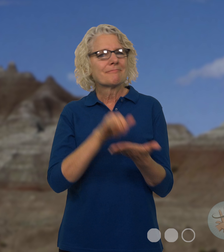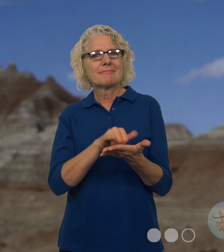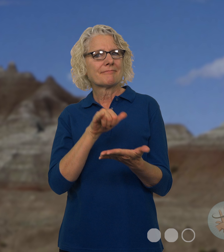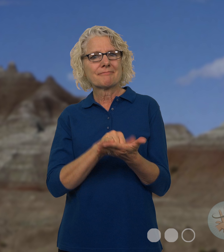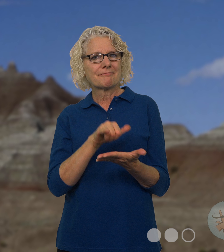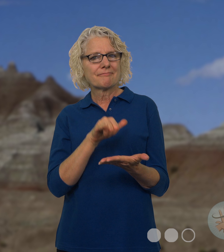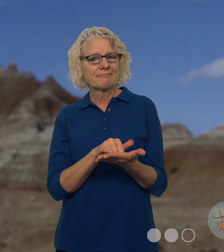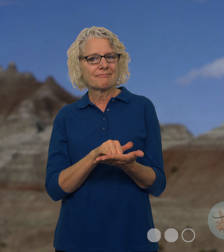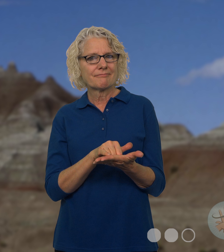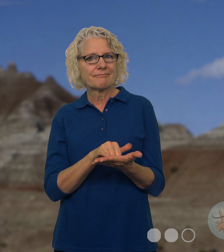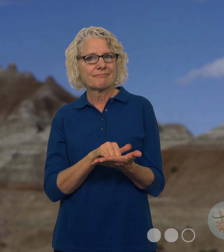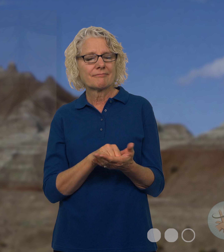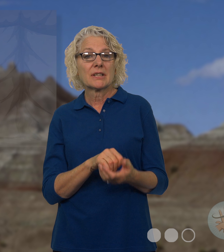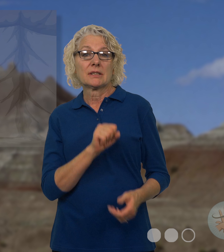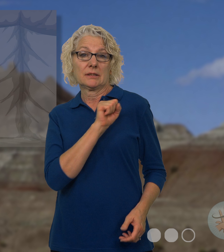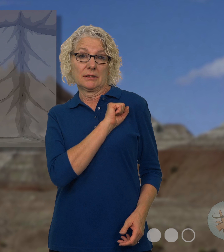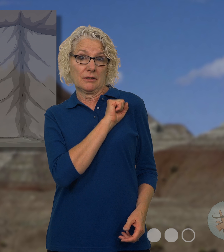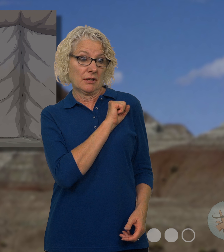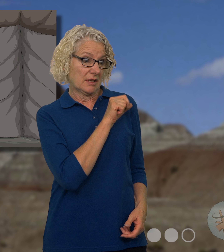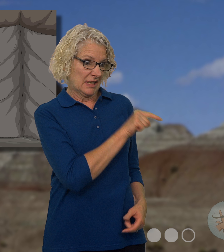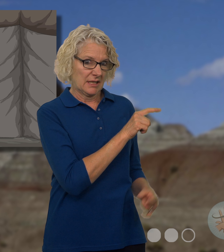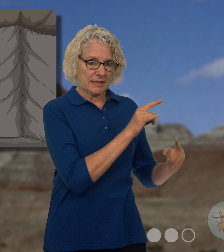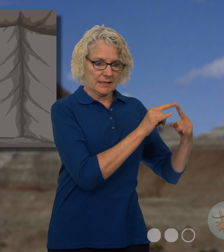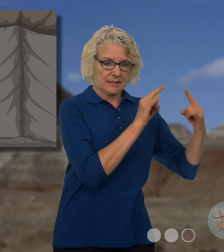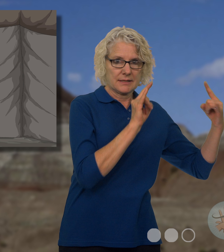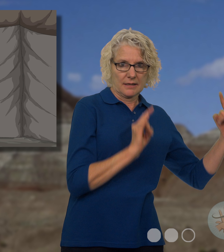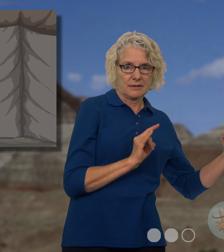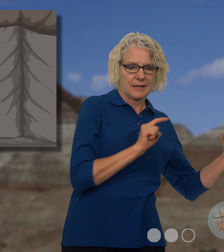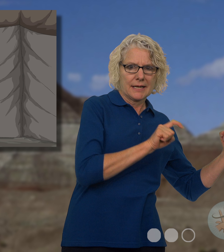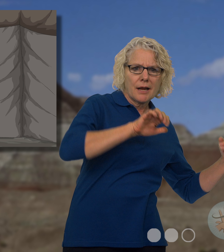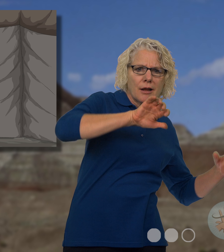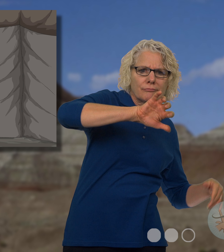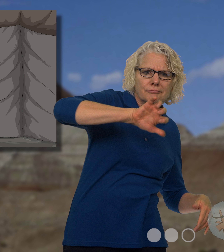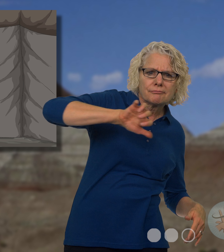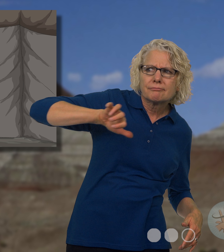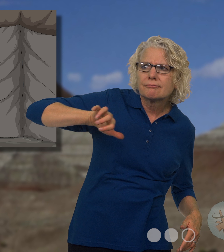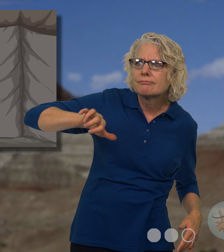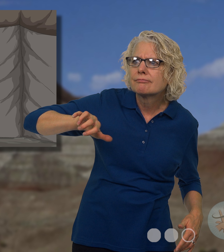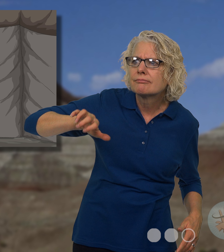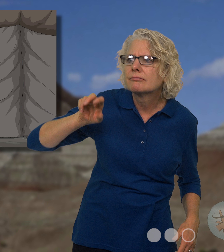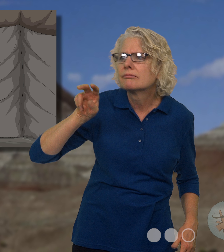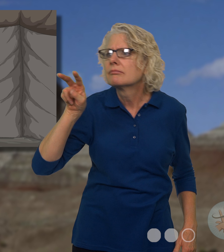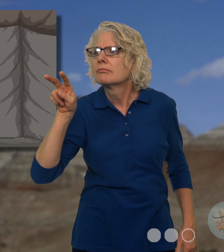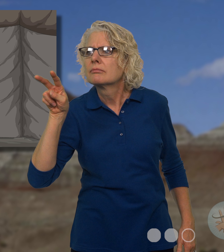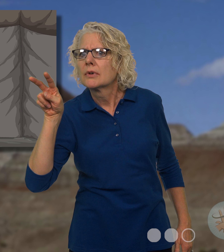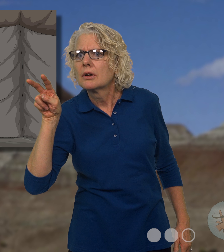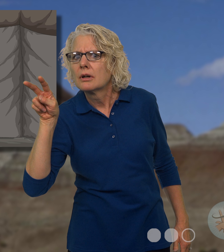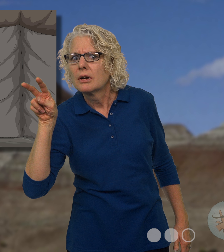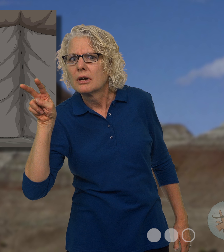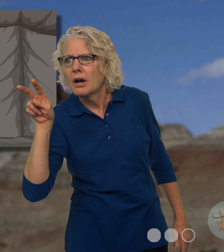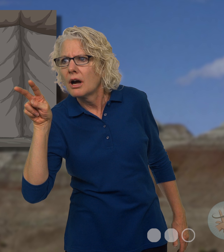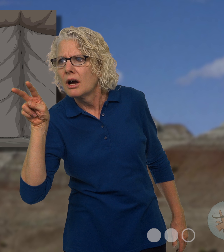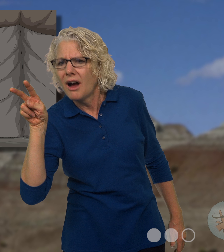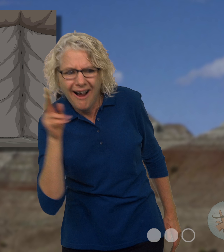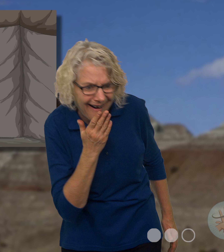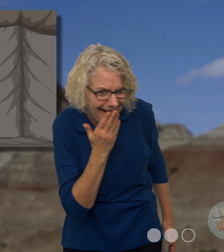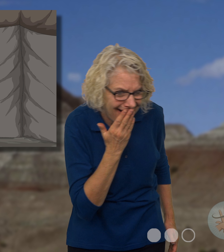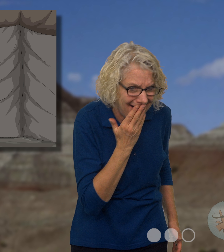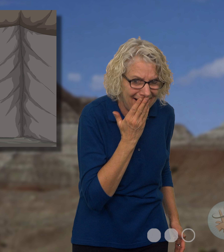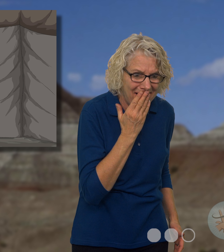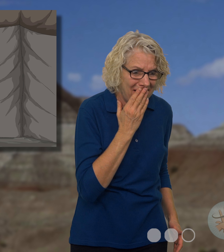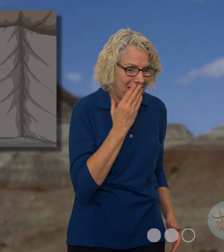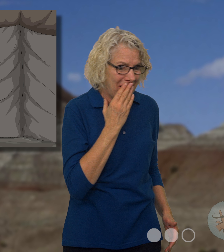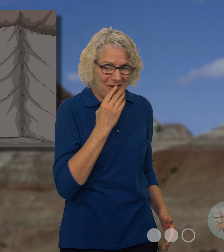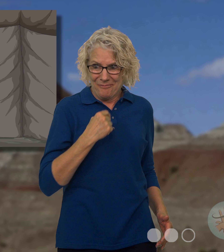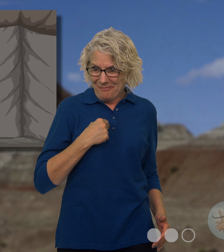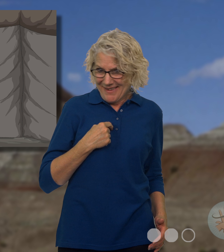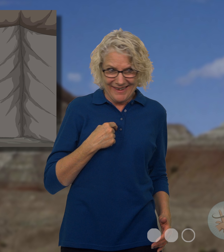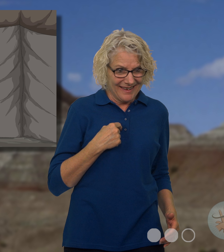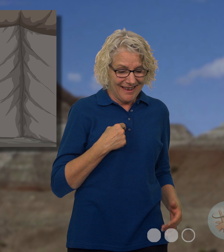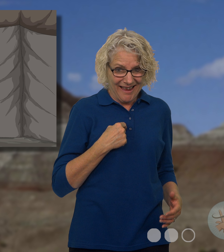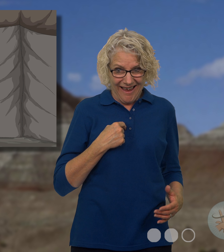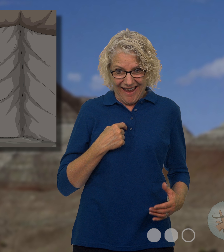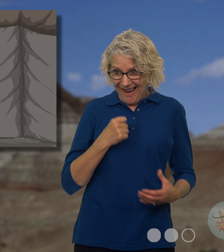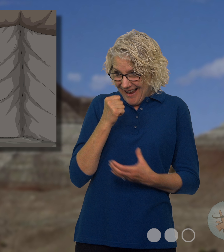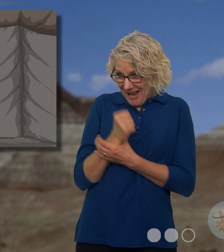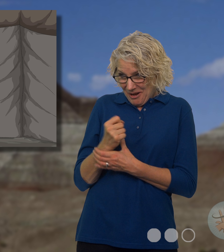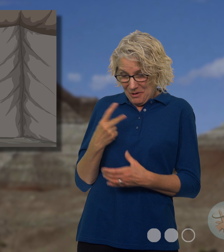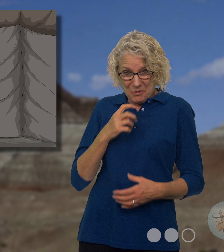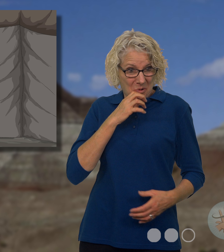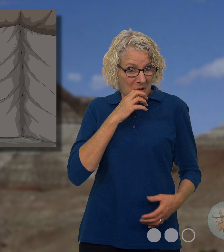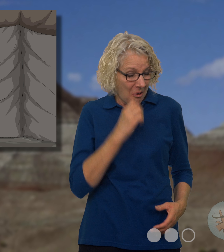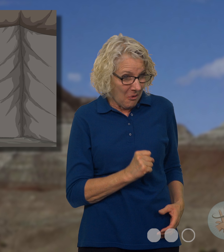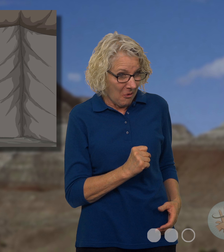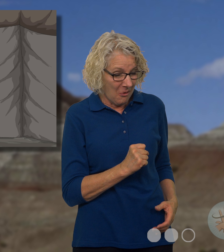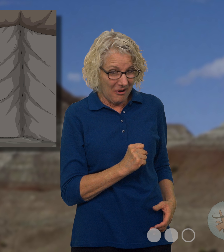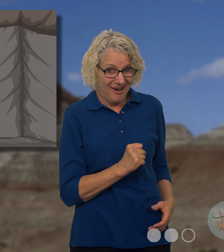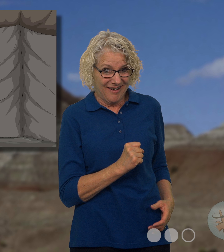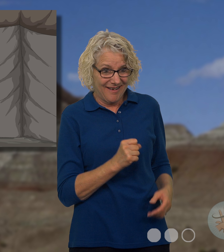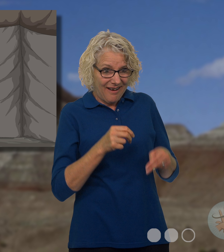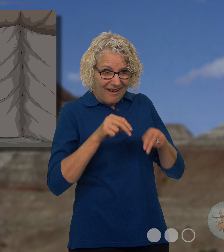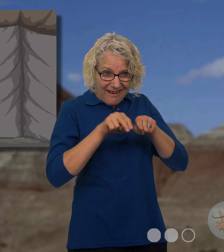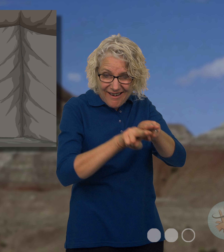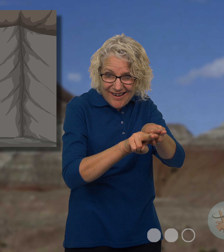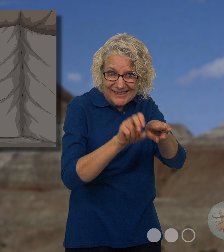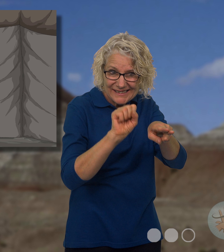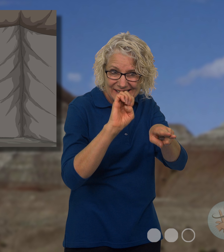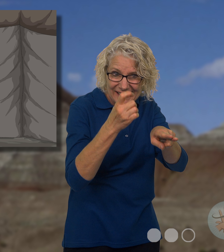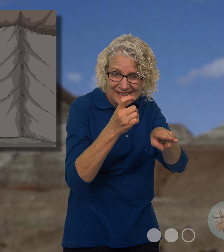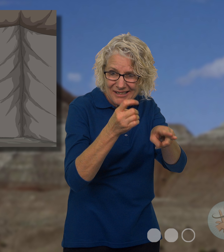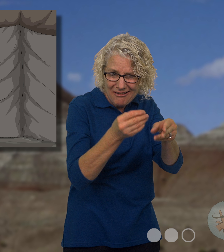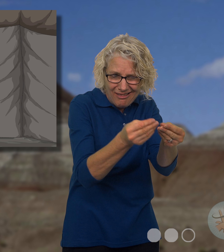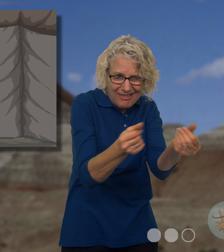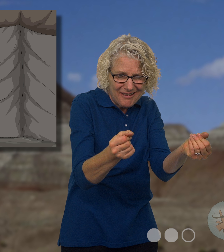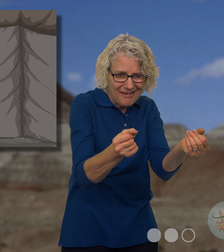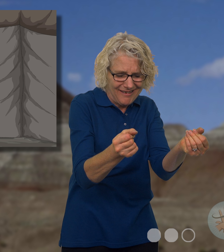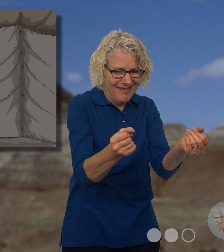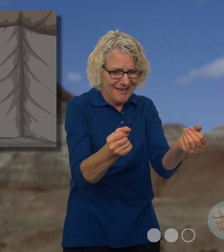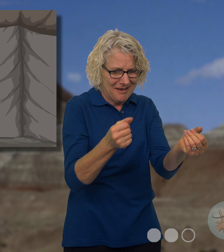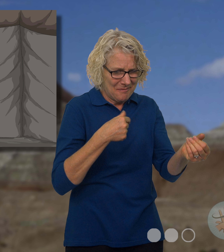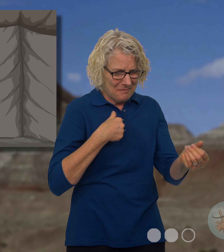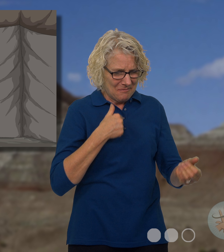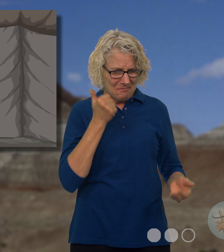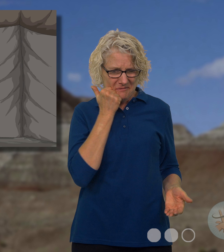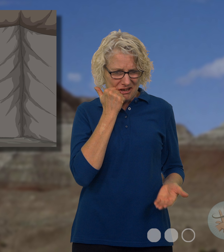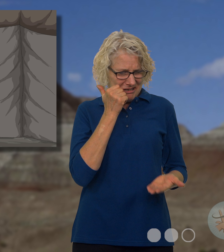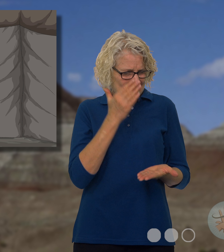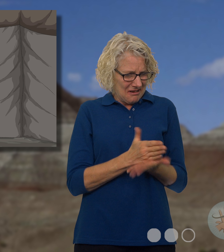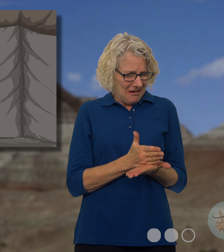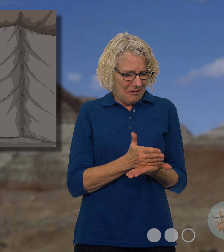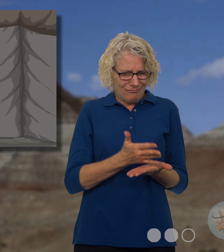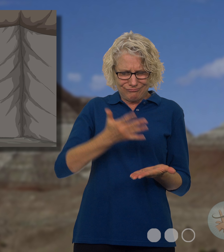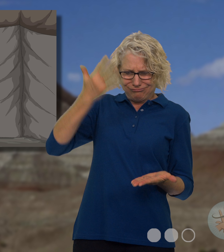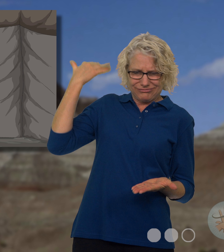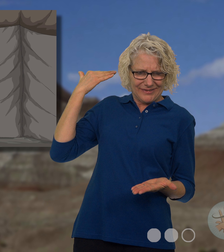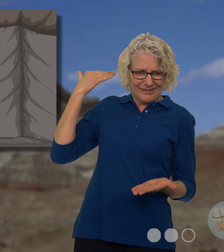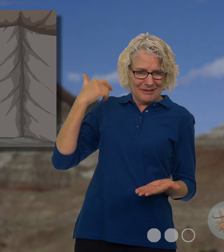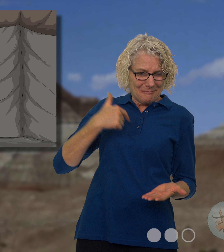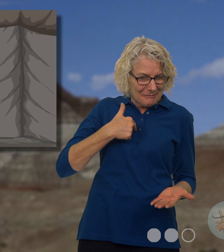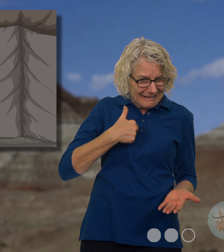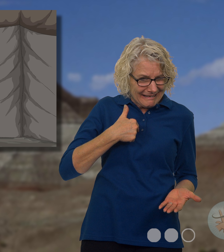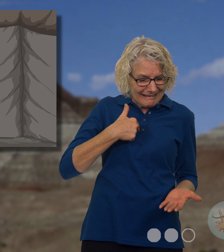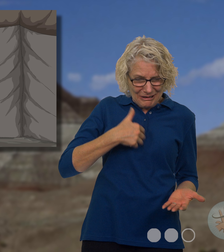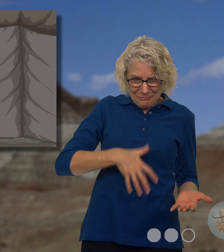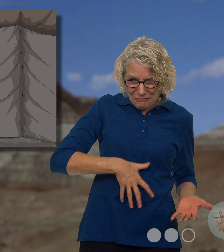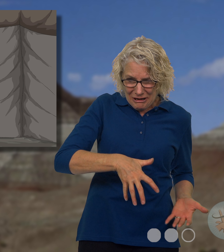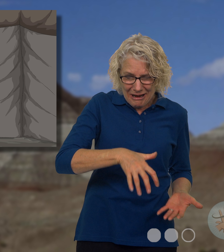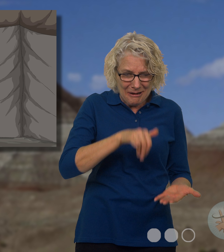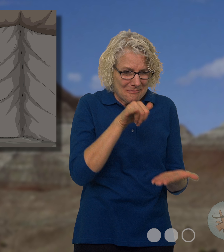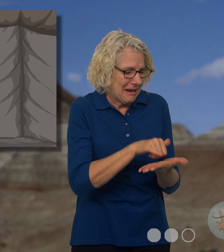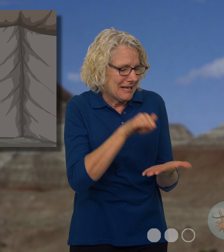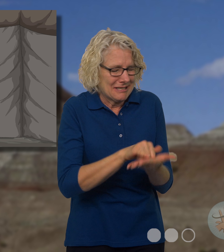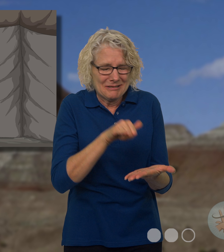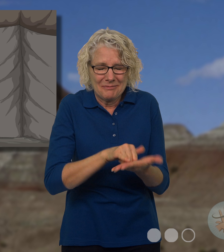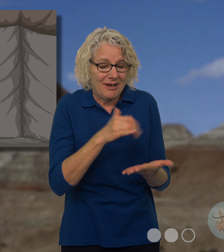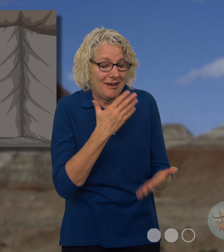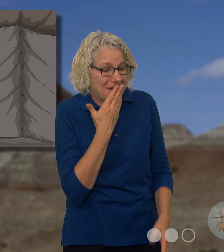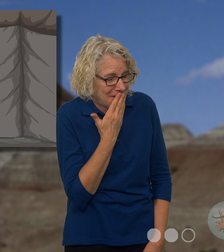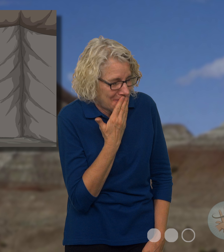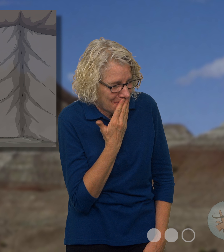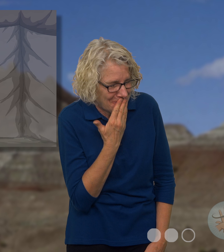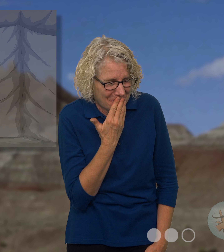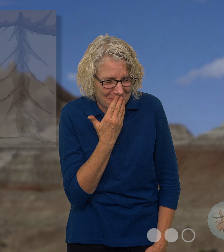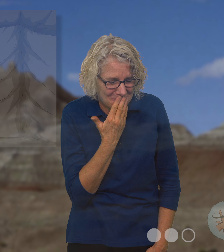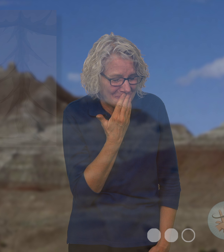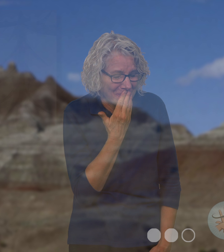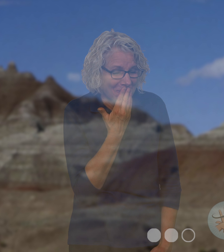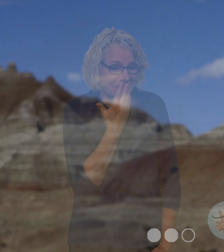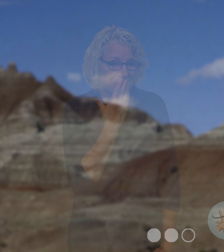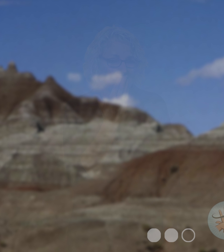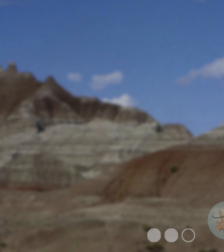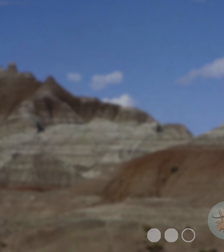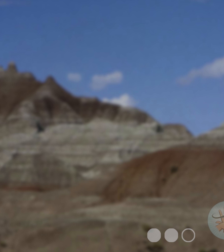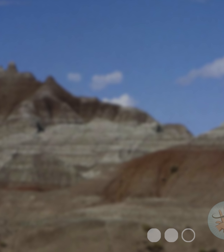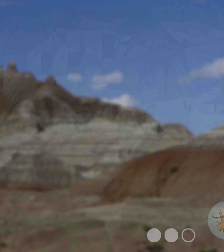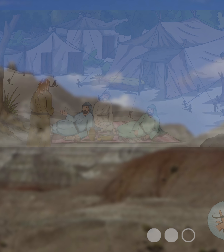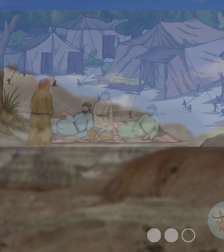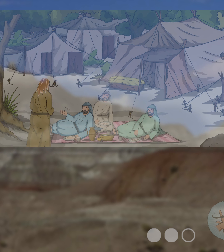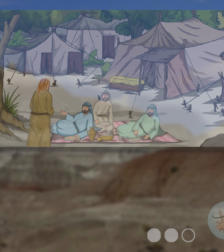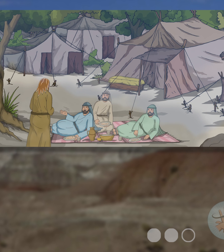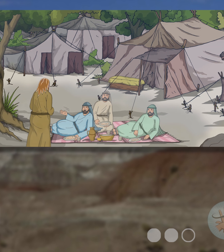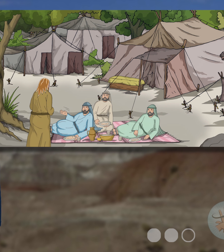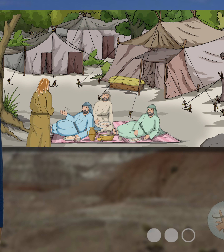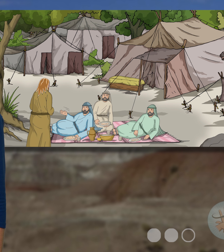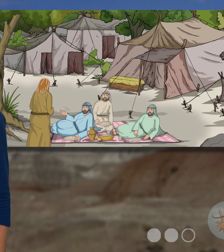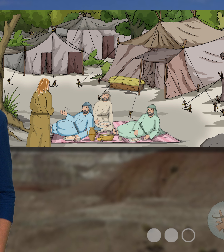Now Sarah was behind him, listening at the entrance to the tent. And Abraham and Sarah were already old and well along in years; Sarah had passed the age of childbearing. So she laughed to herself, saying, “After I am worn out and my master is old, will I now have this pleasure?”